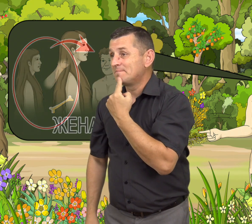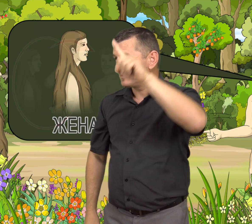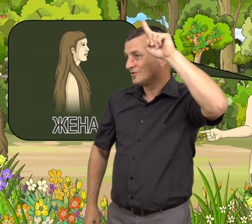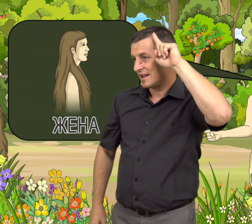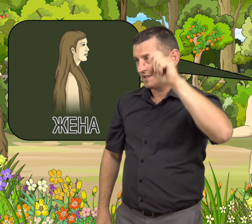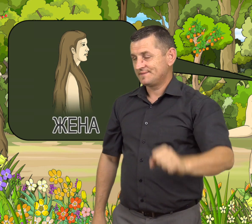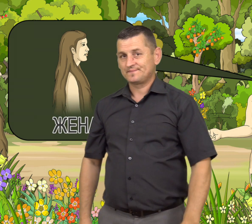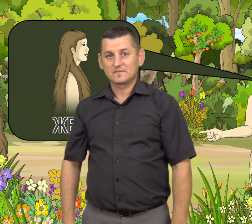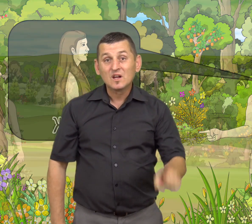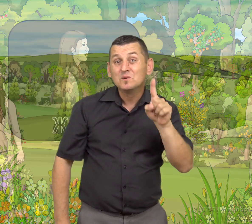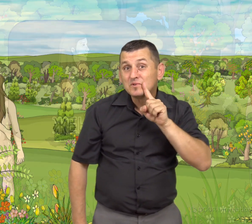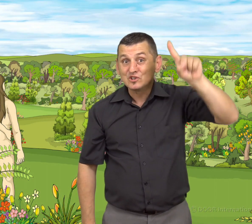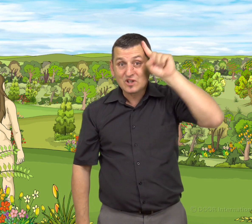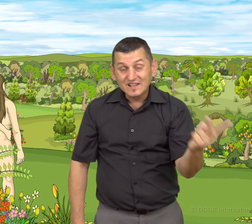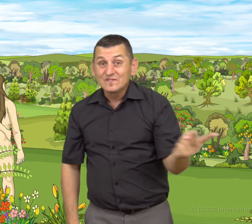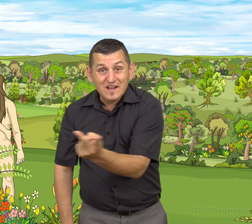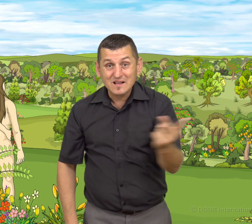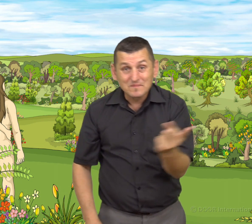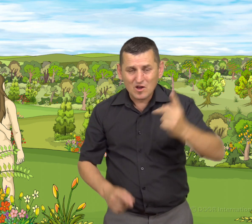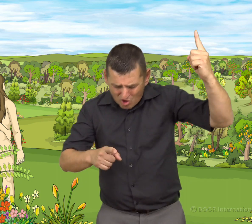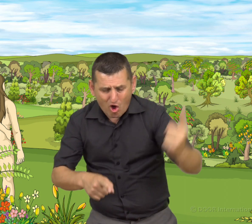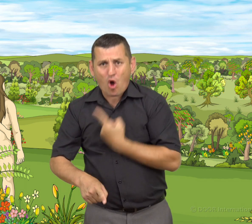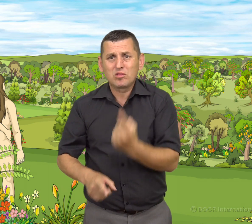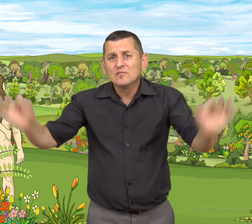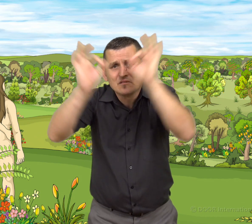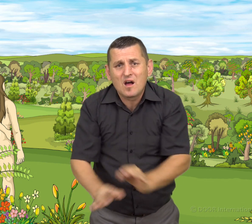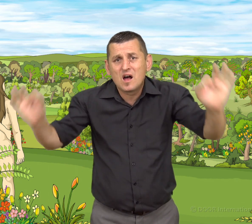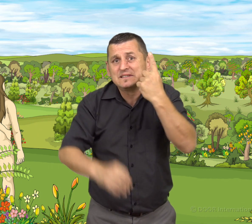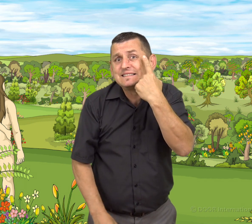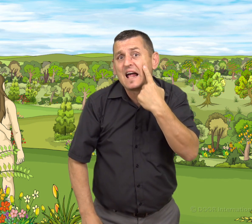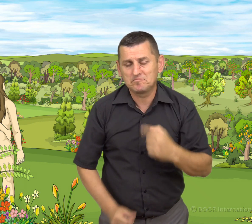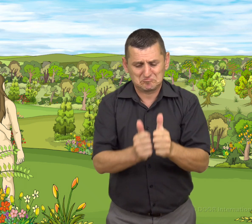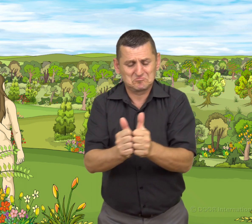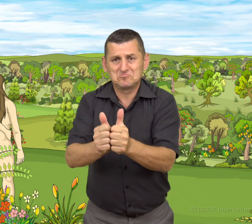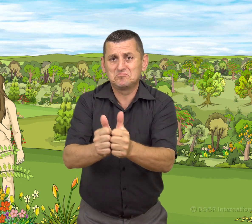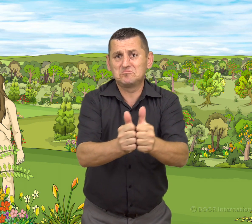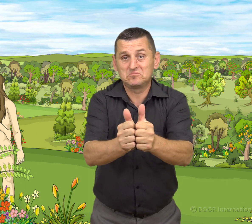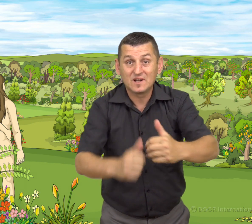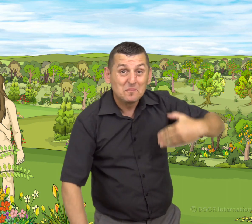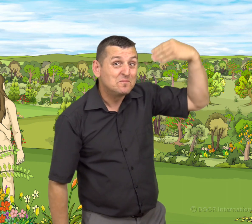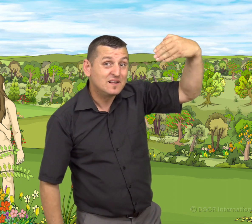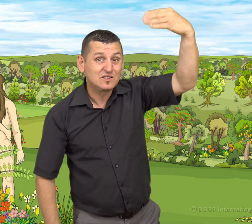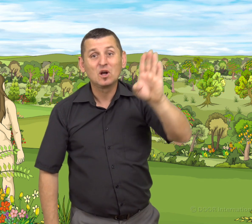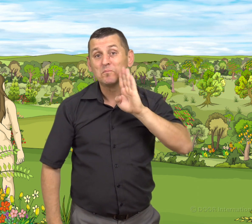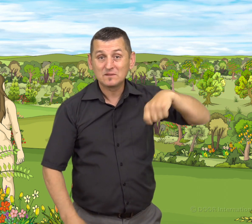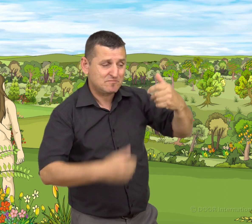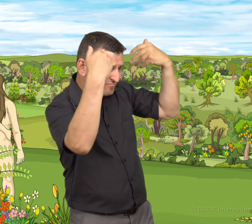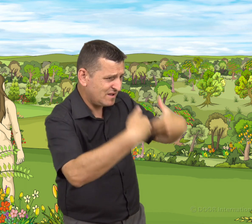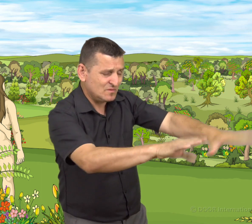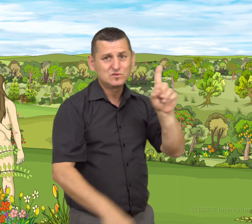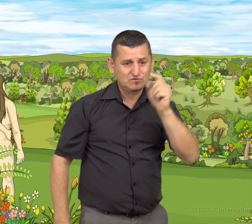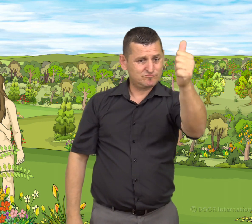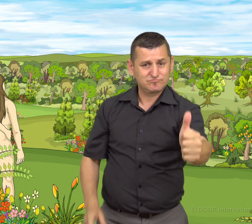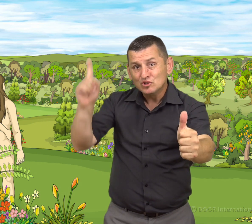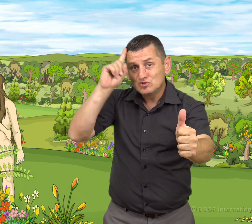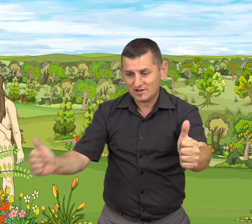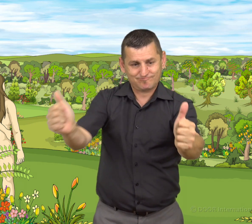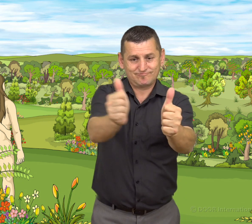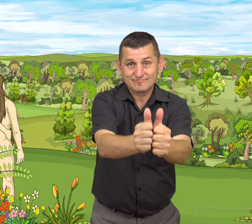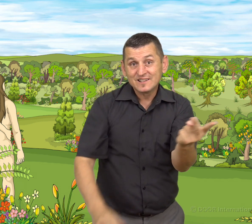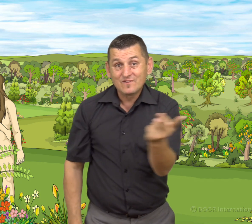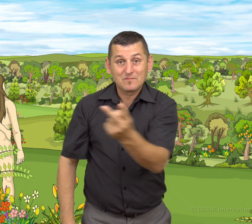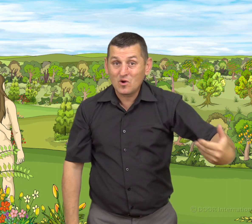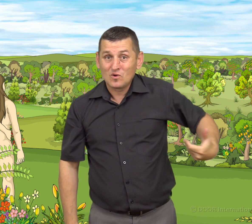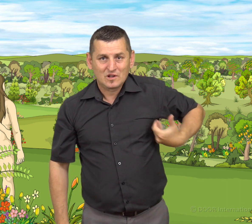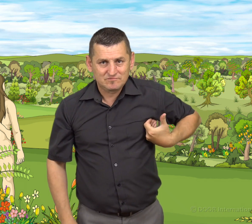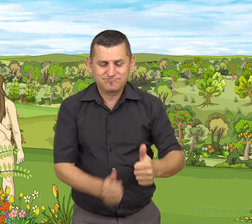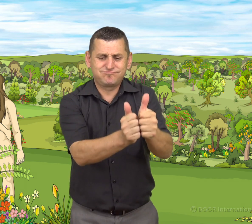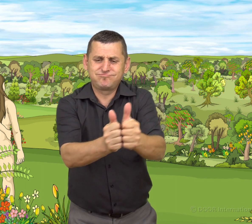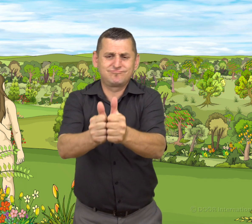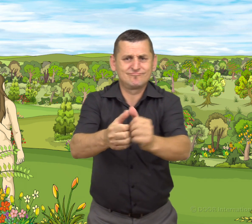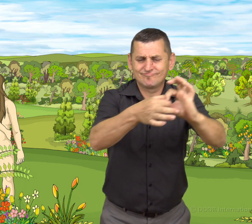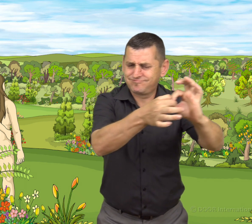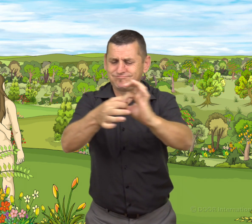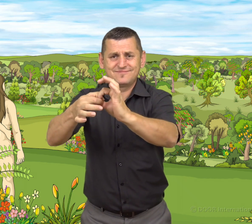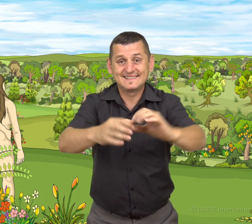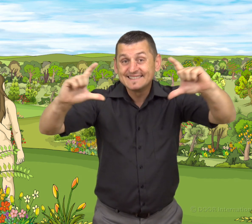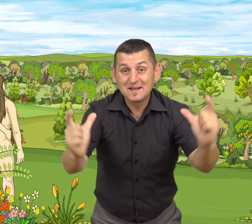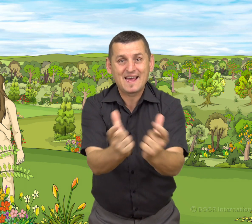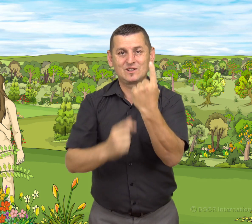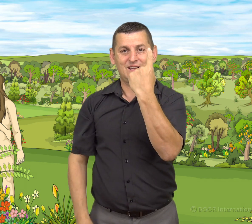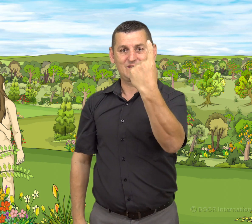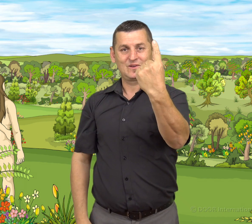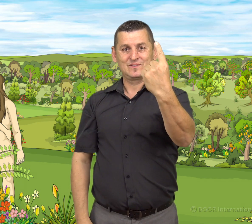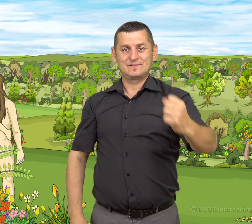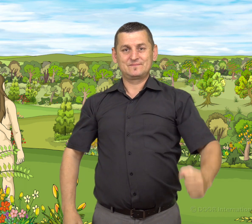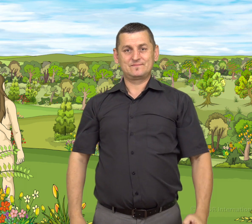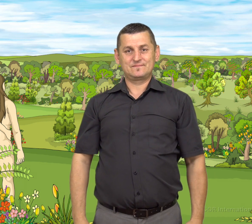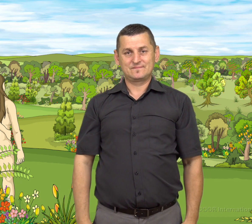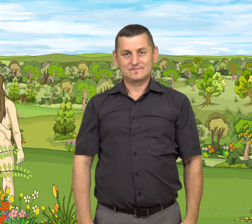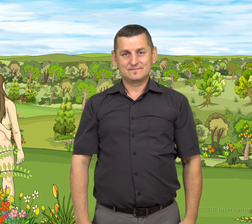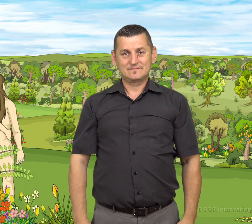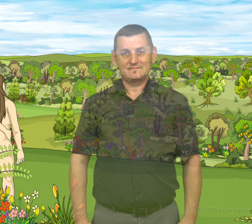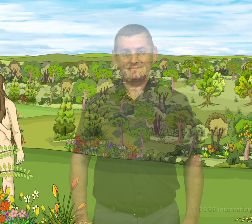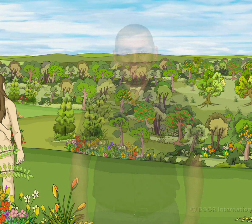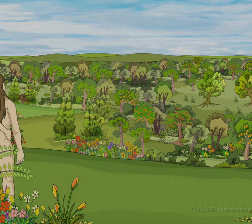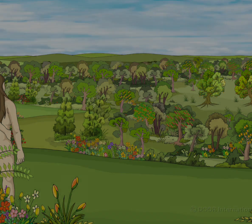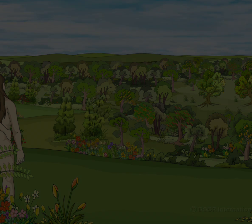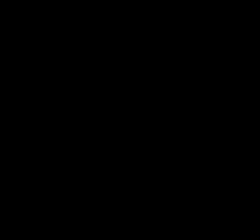For this reason a man will leave his father and mother and be united to his wife, and they will become one flesh. And the man and his wife were both naked, and they were not ashamed.